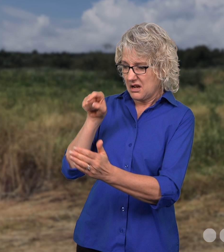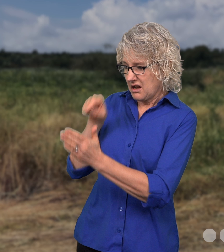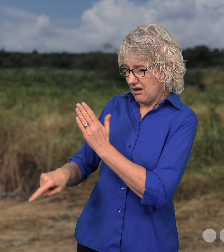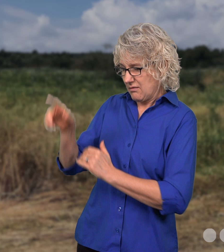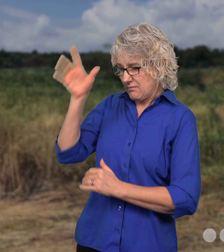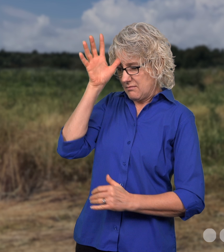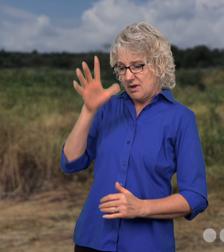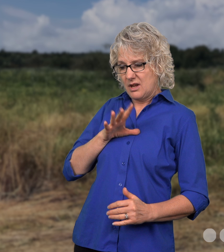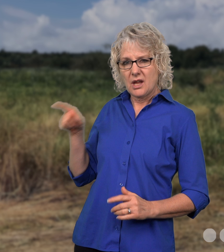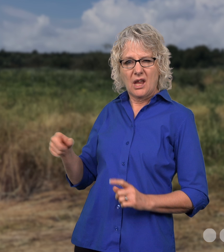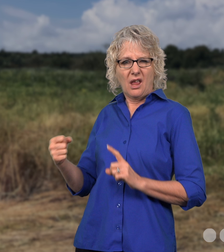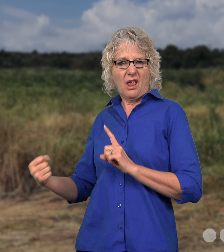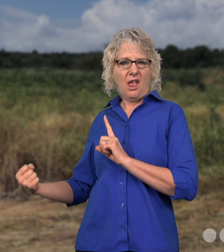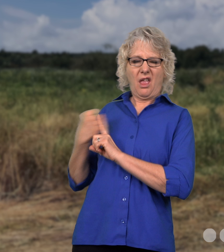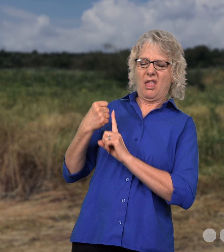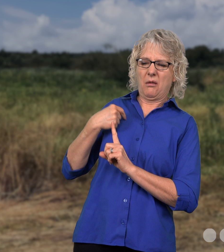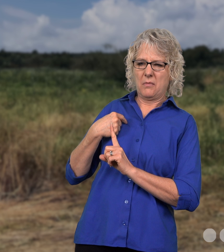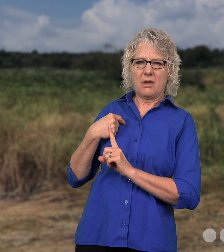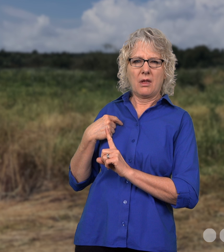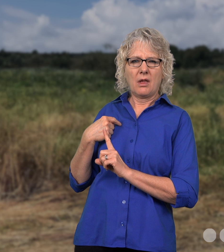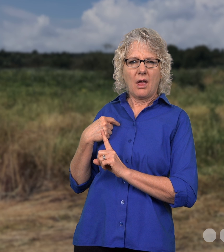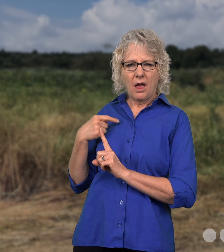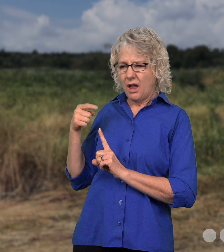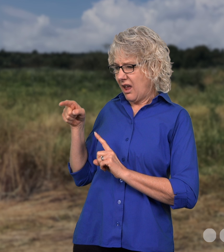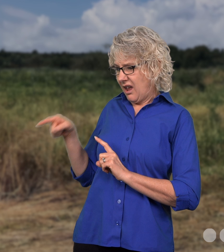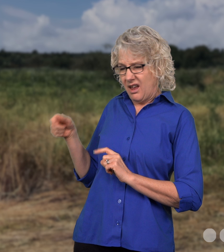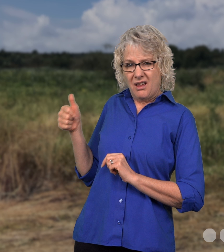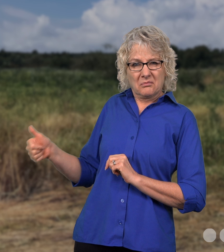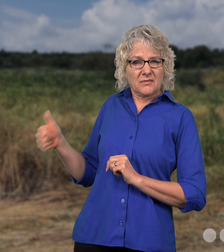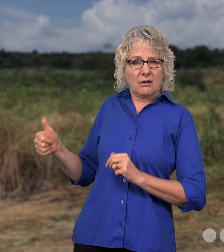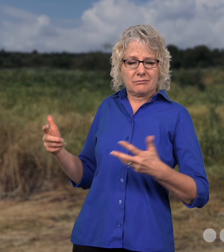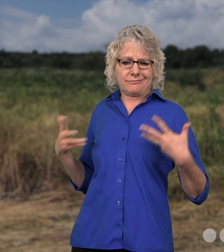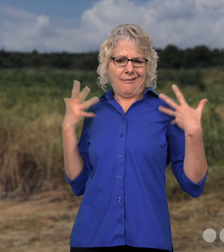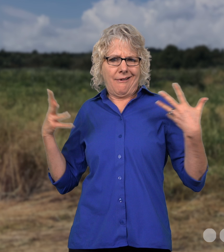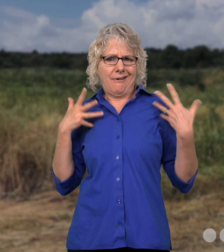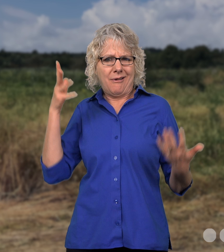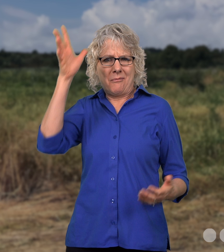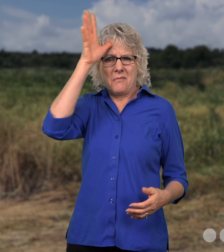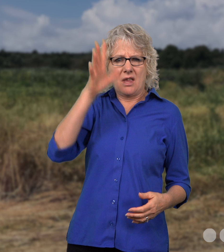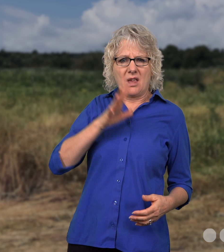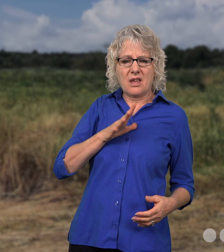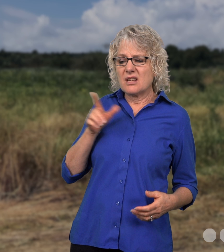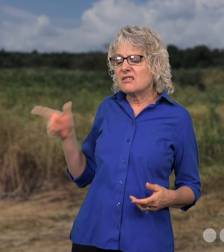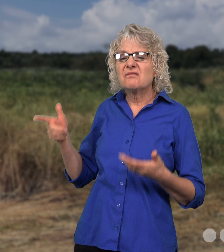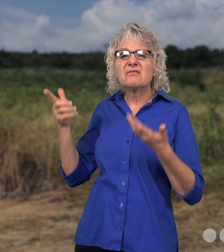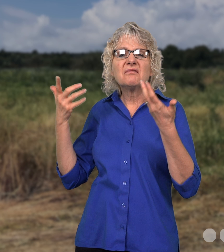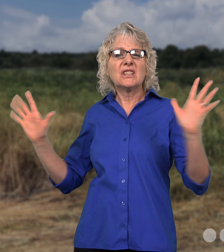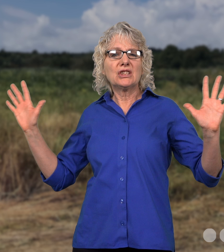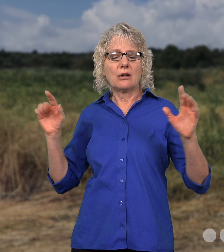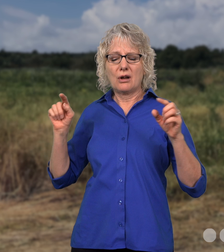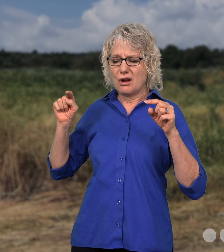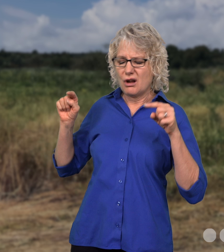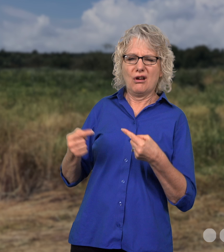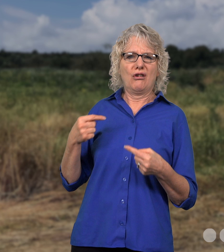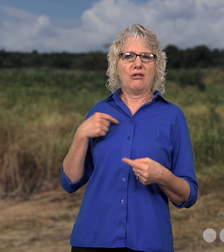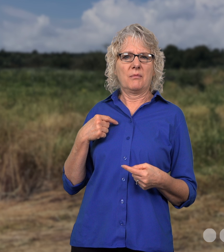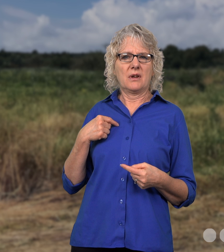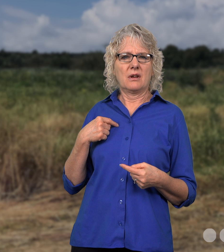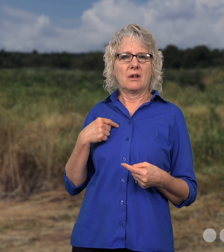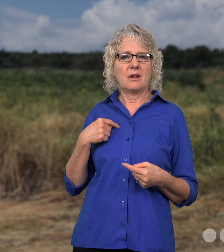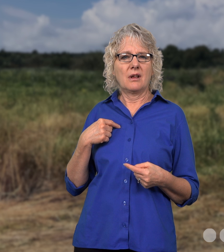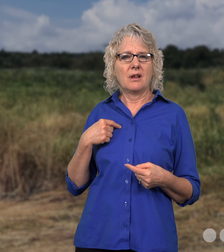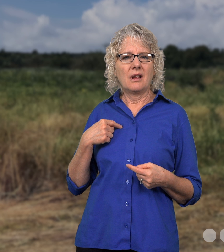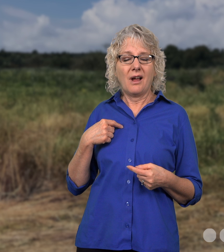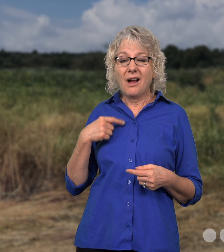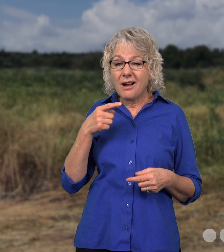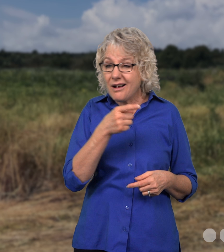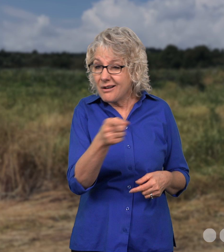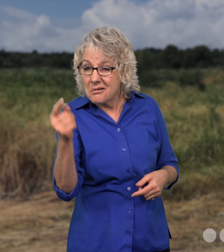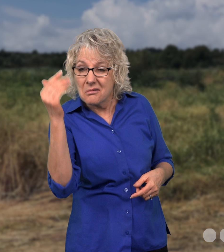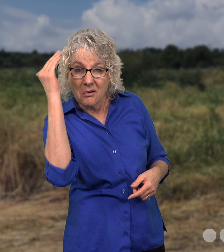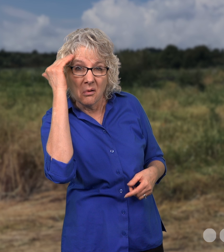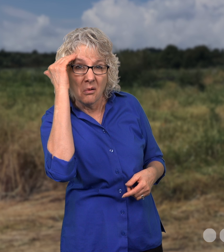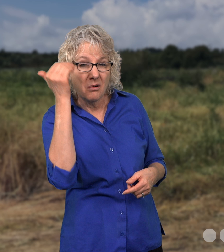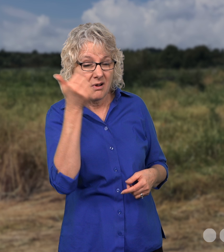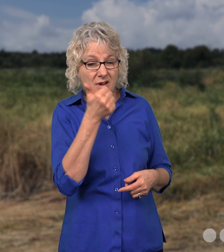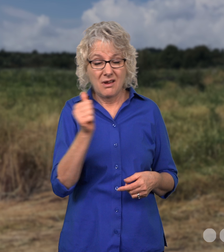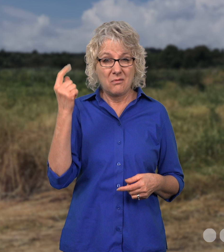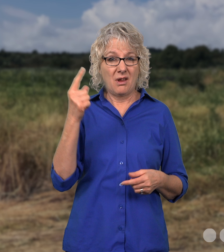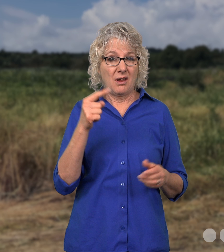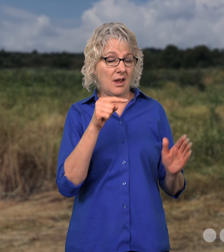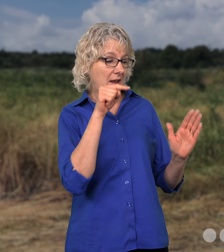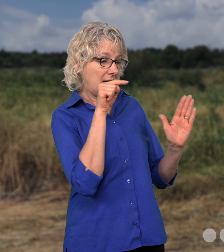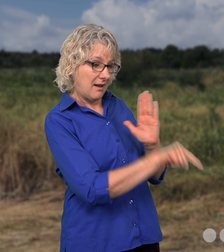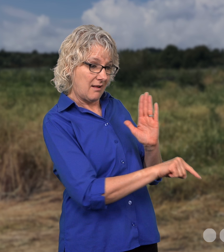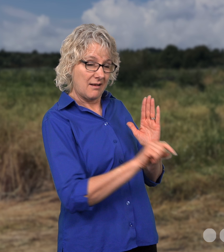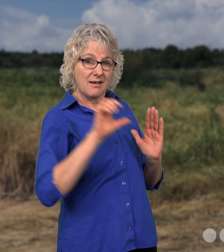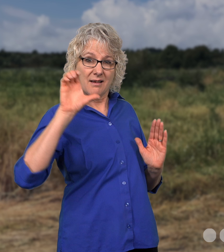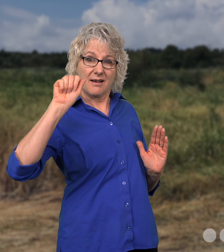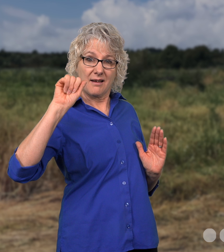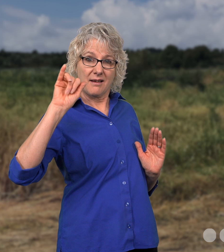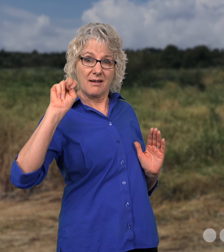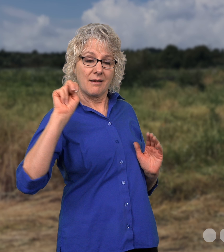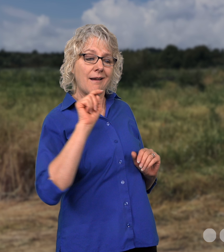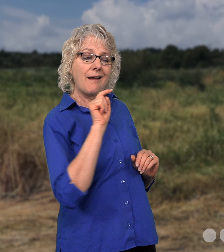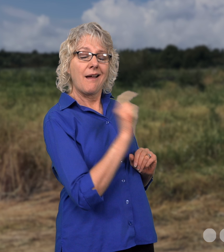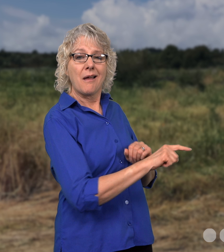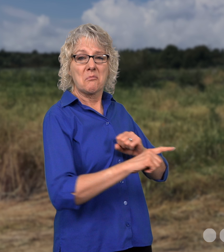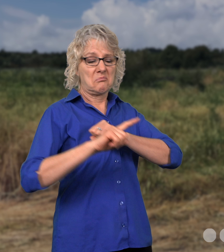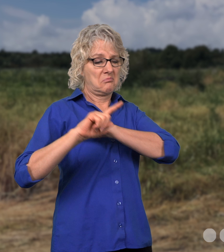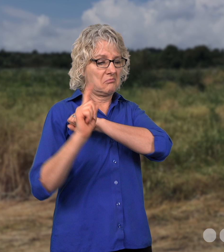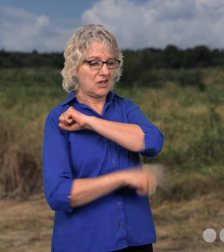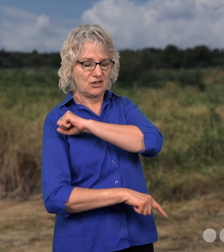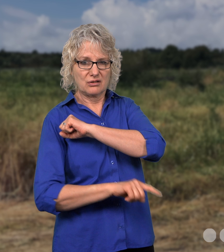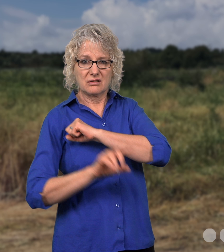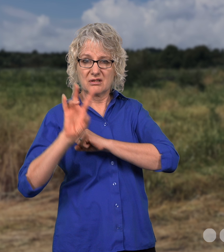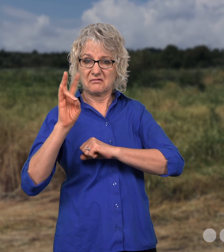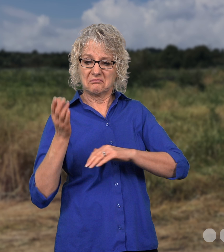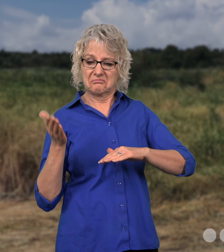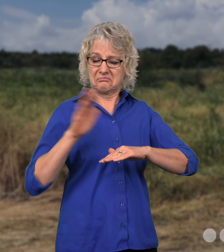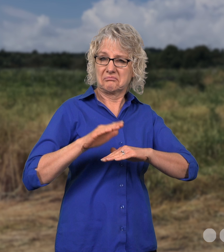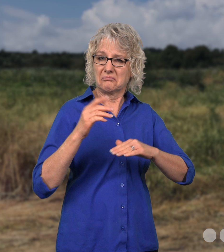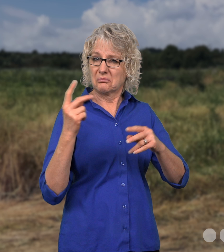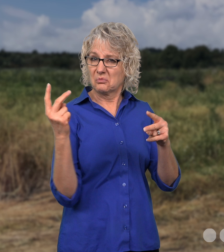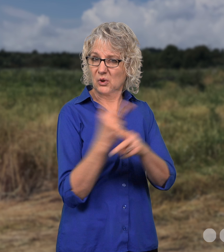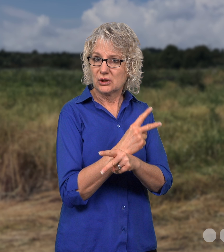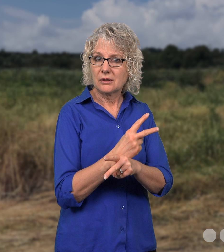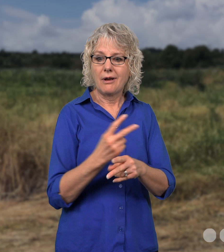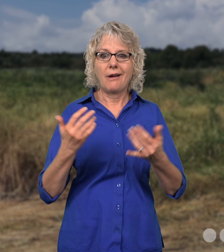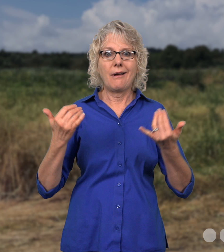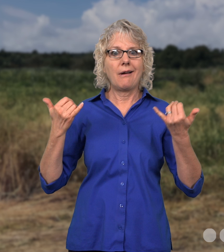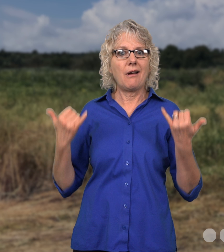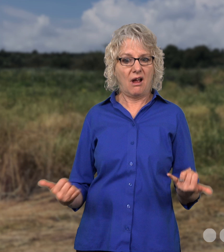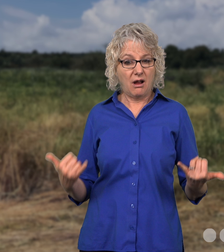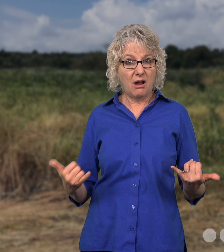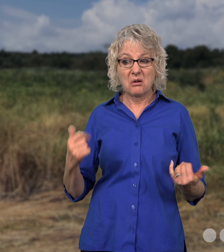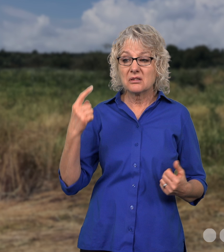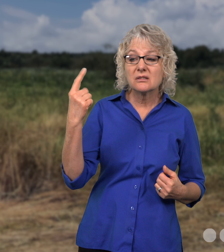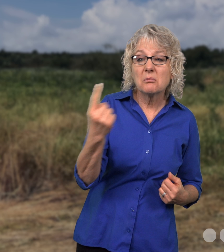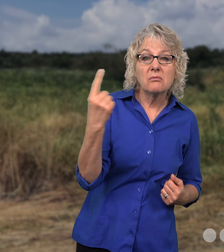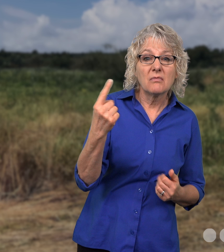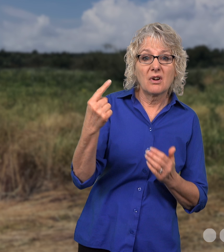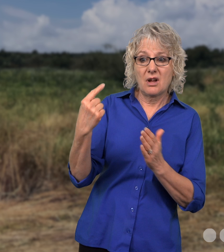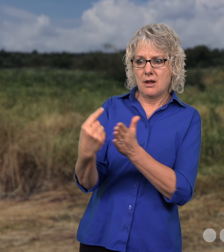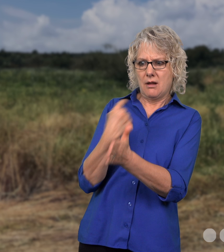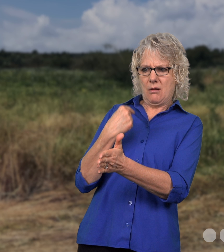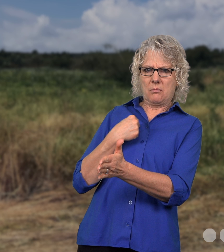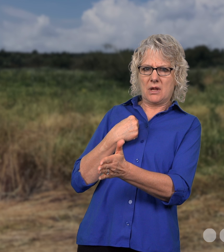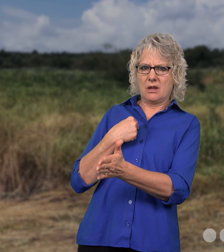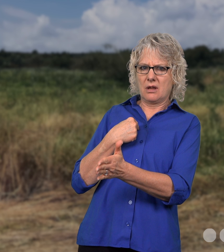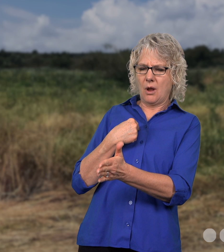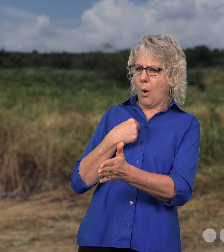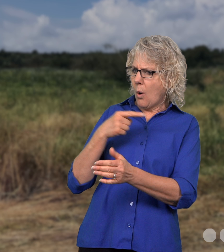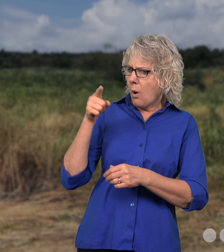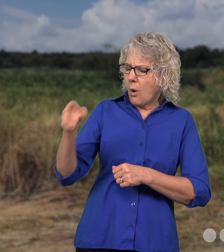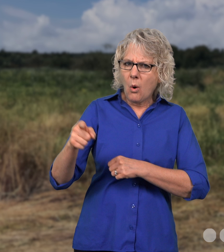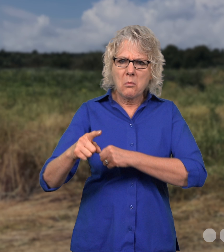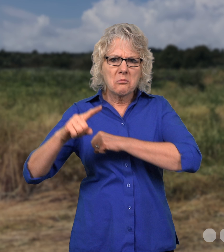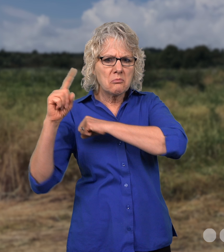For I have slain a man for wounding me, a young man for striking me.